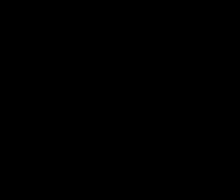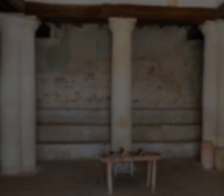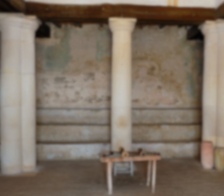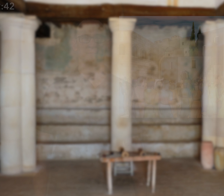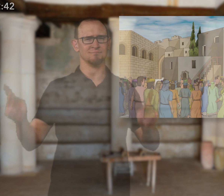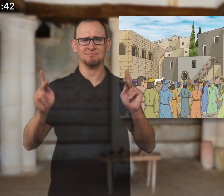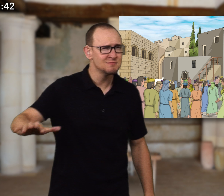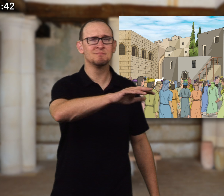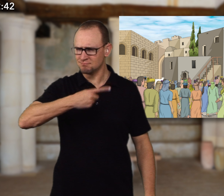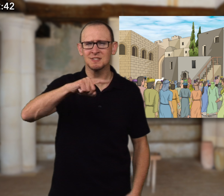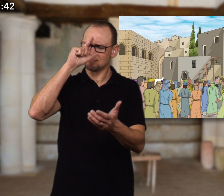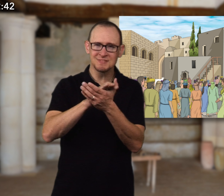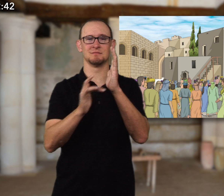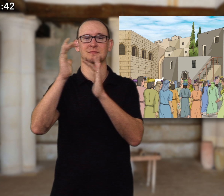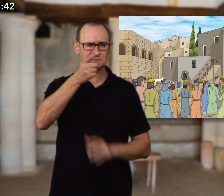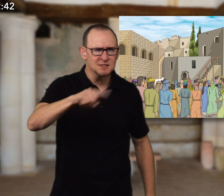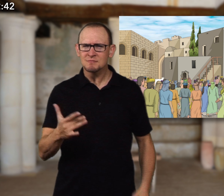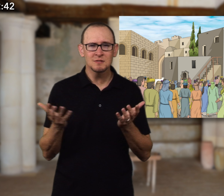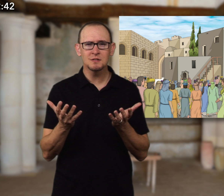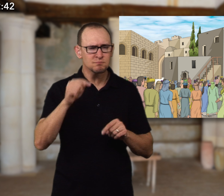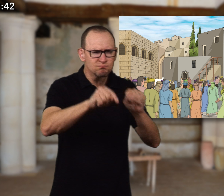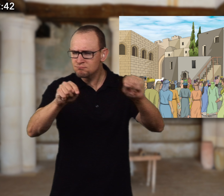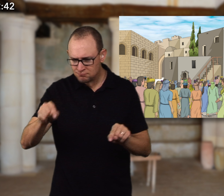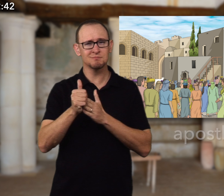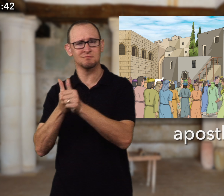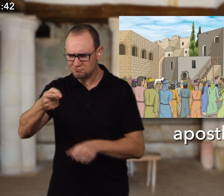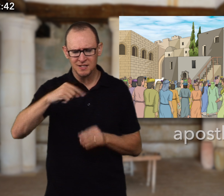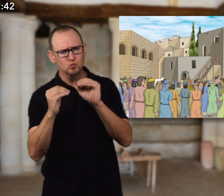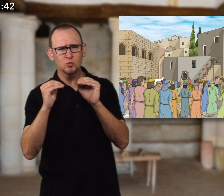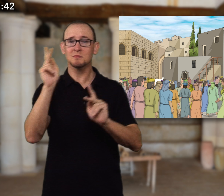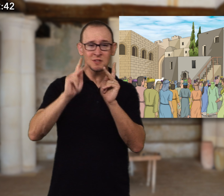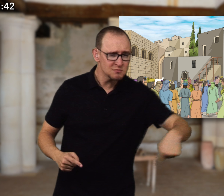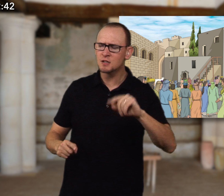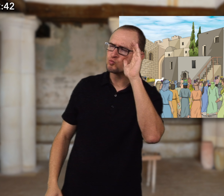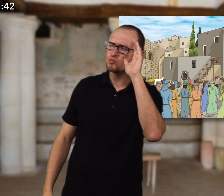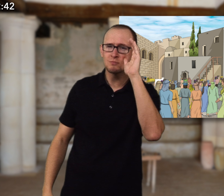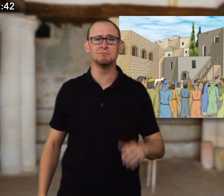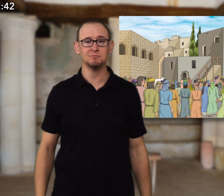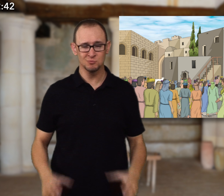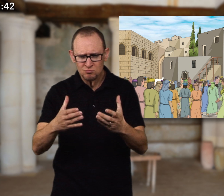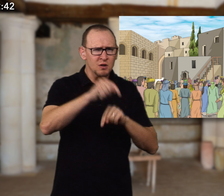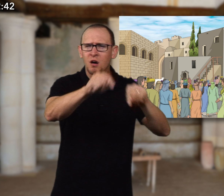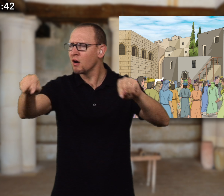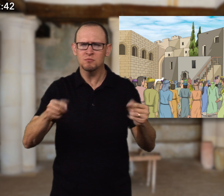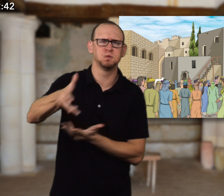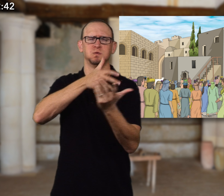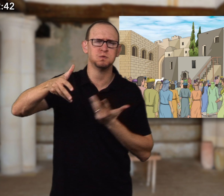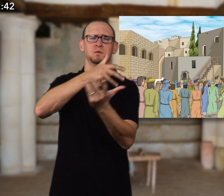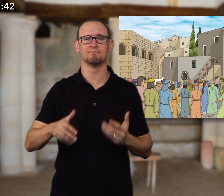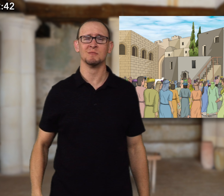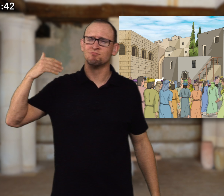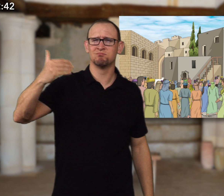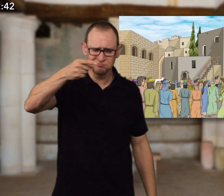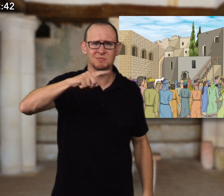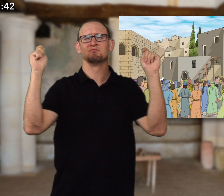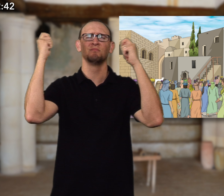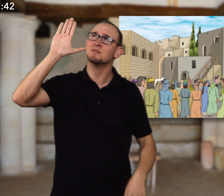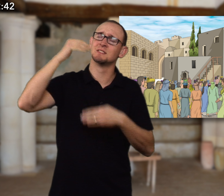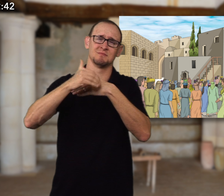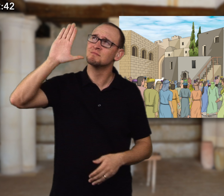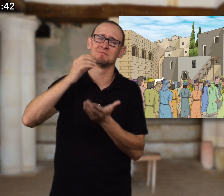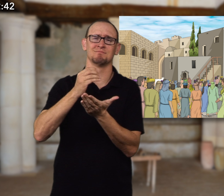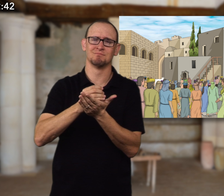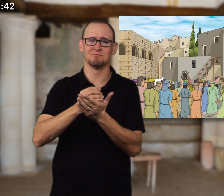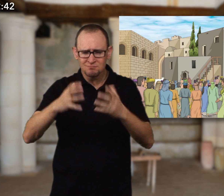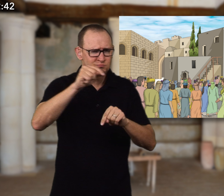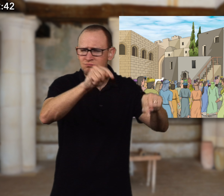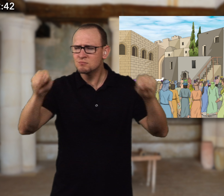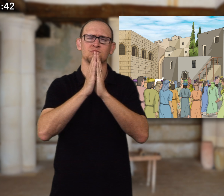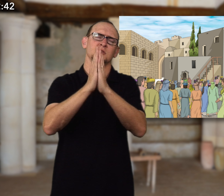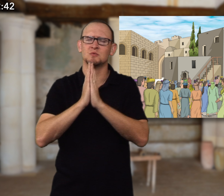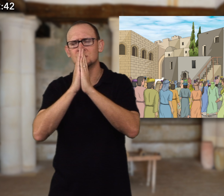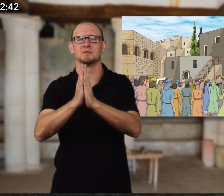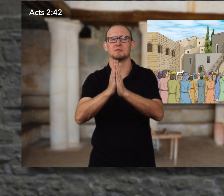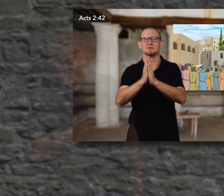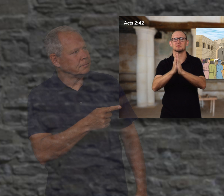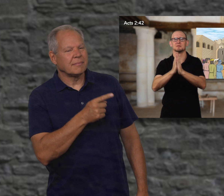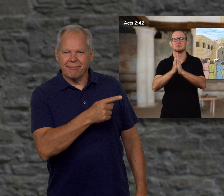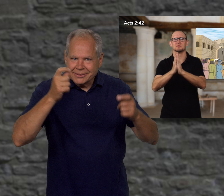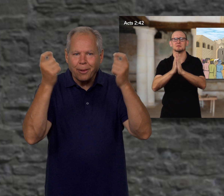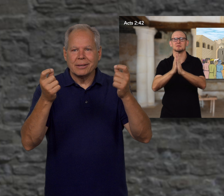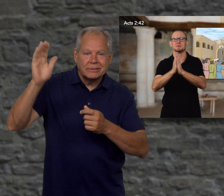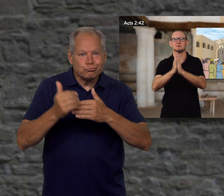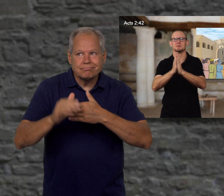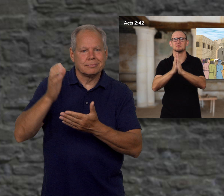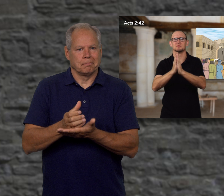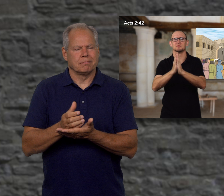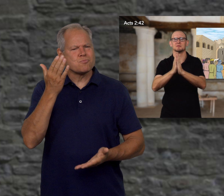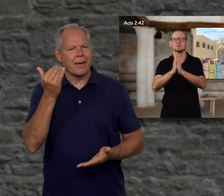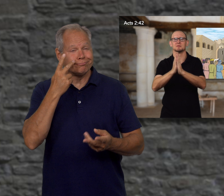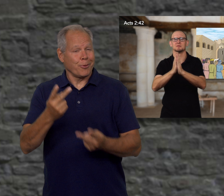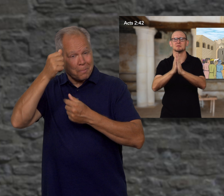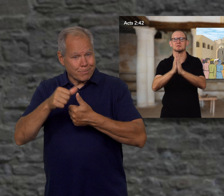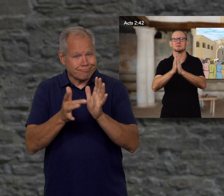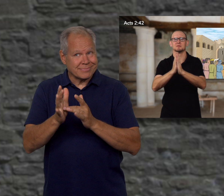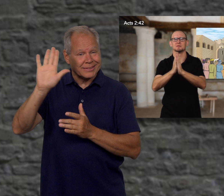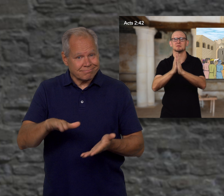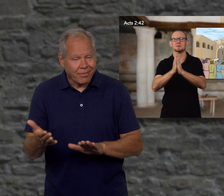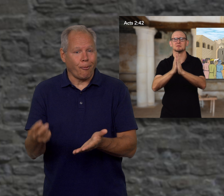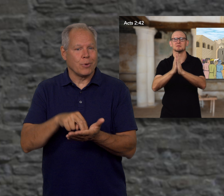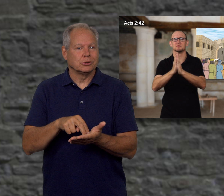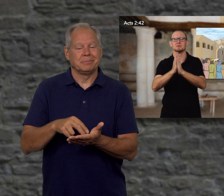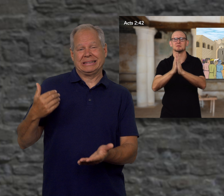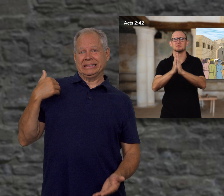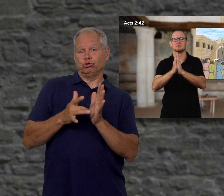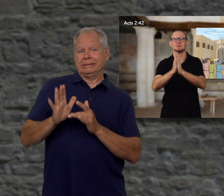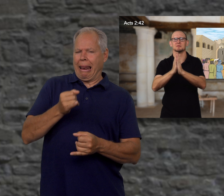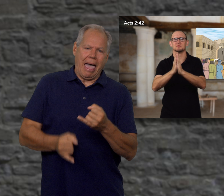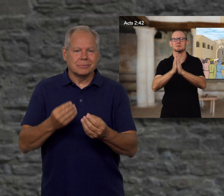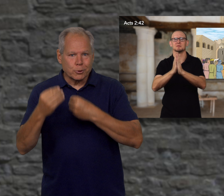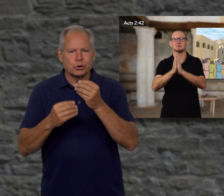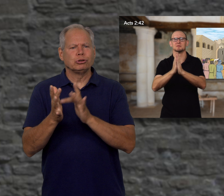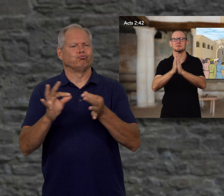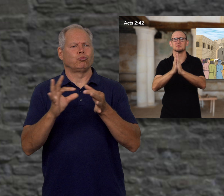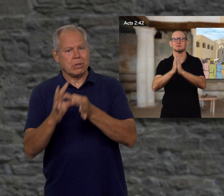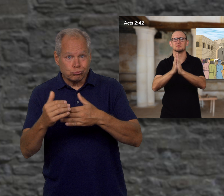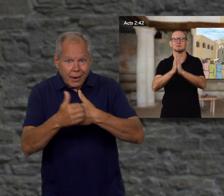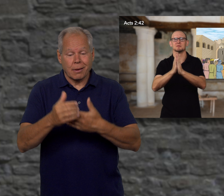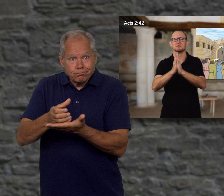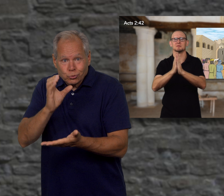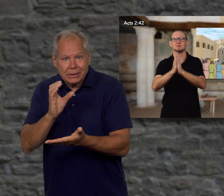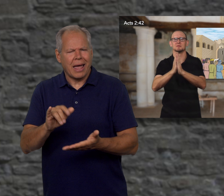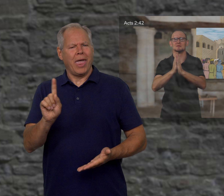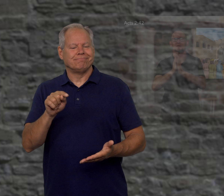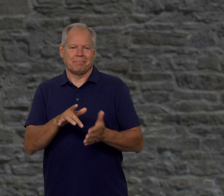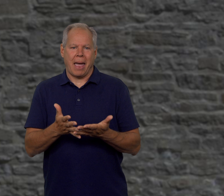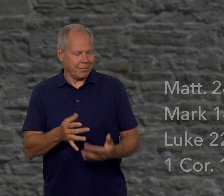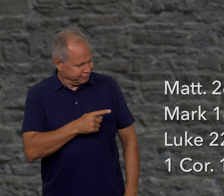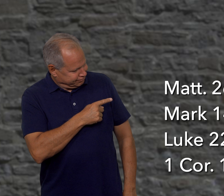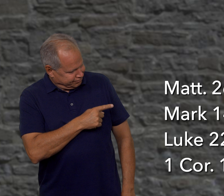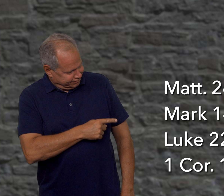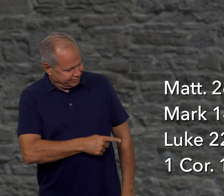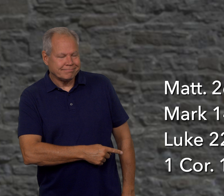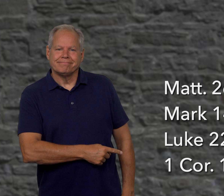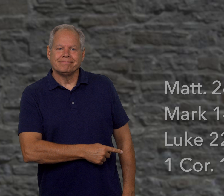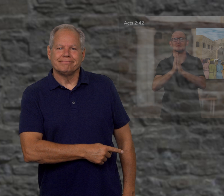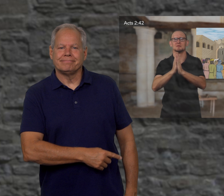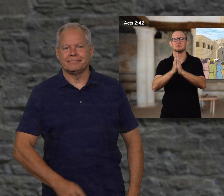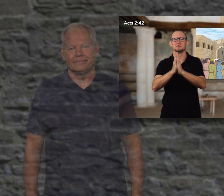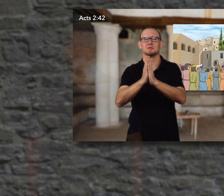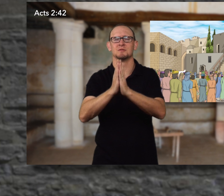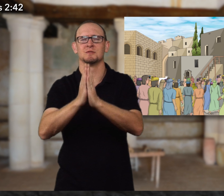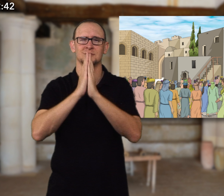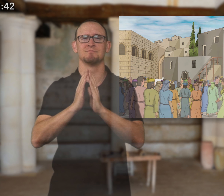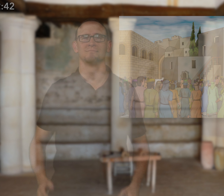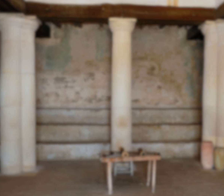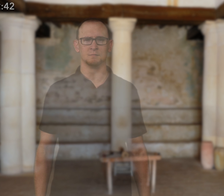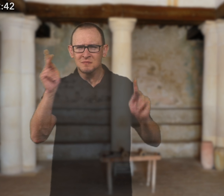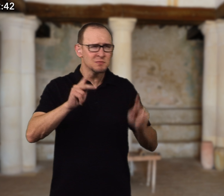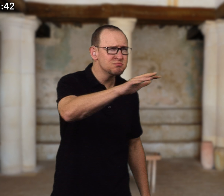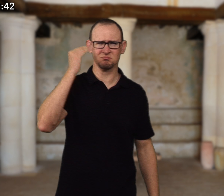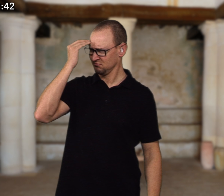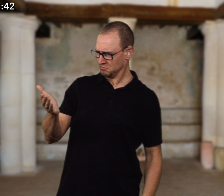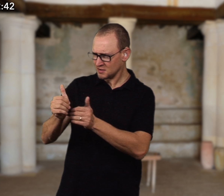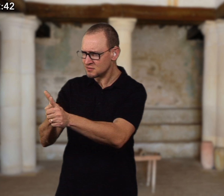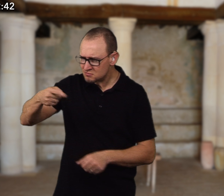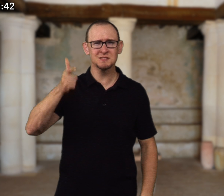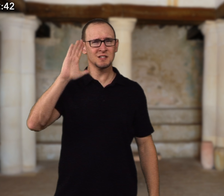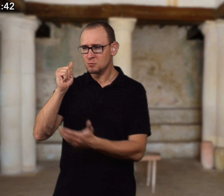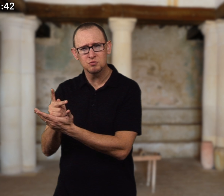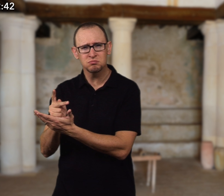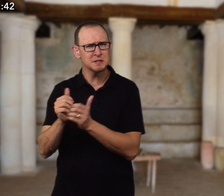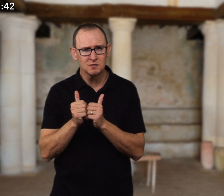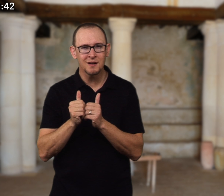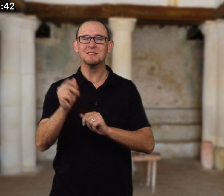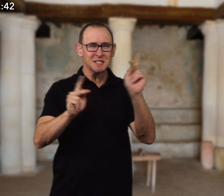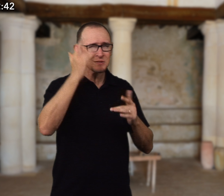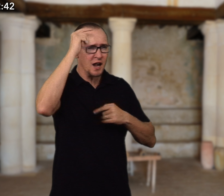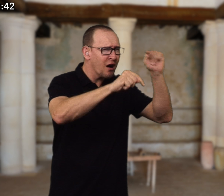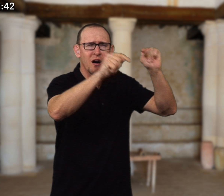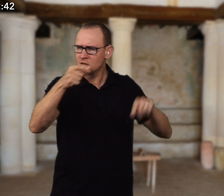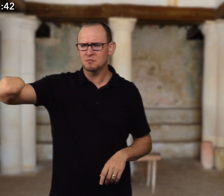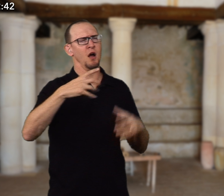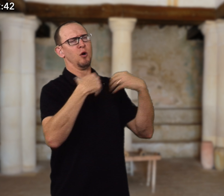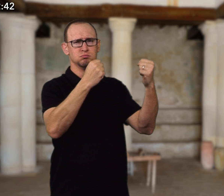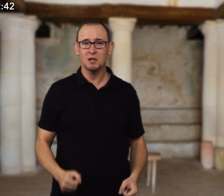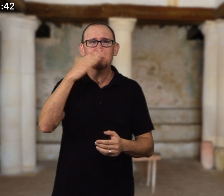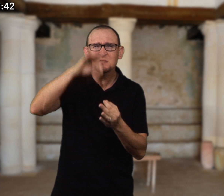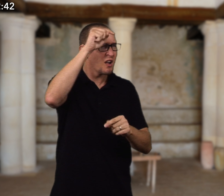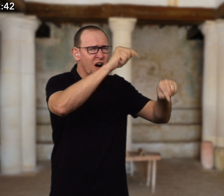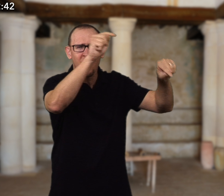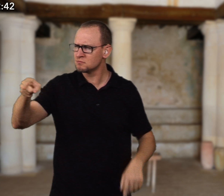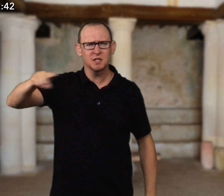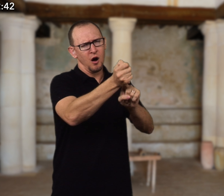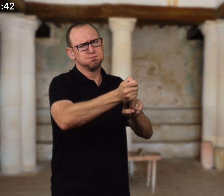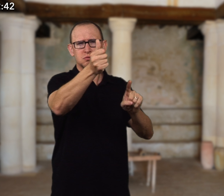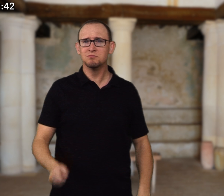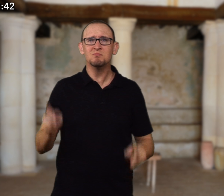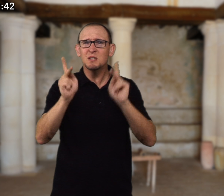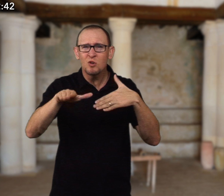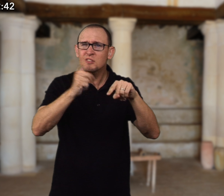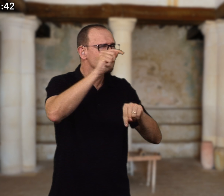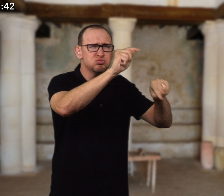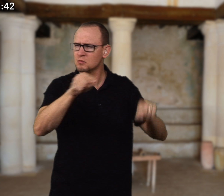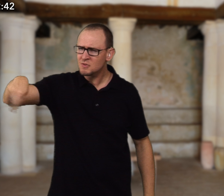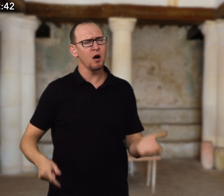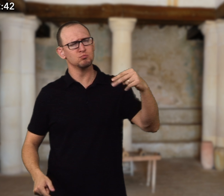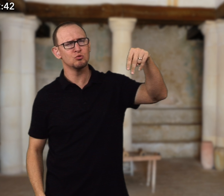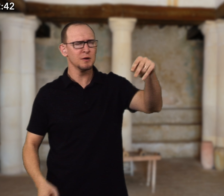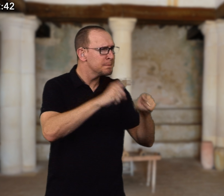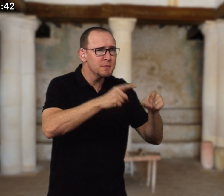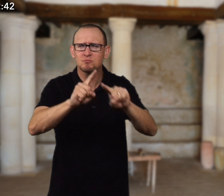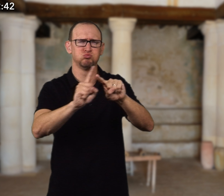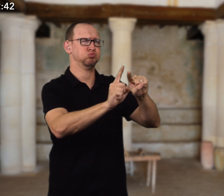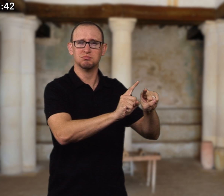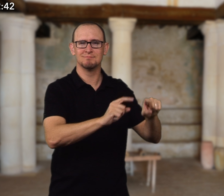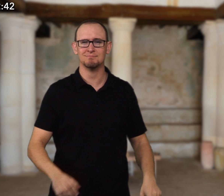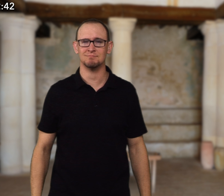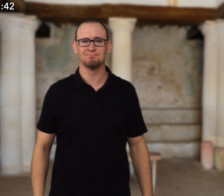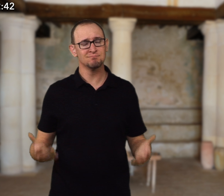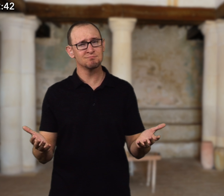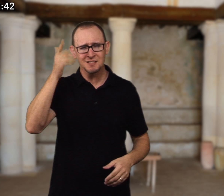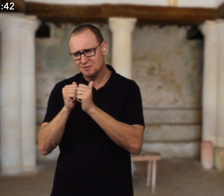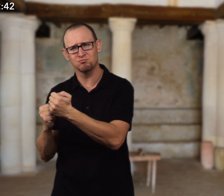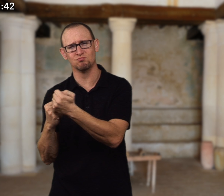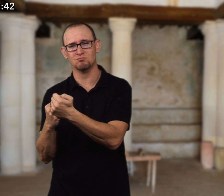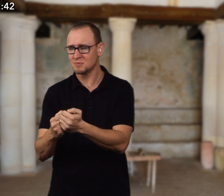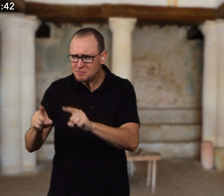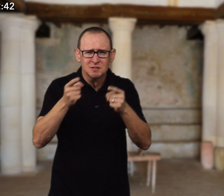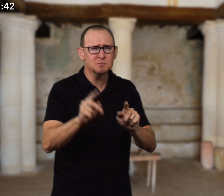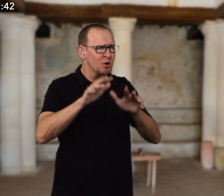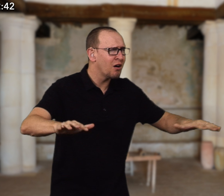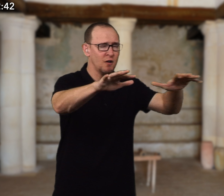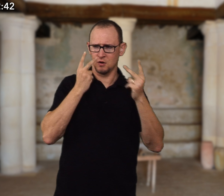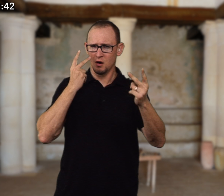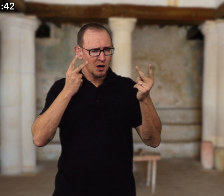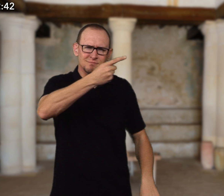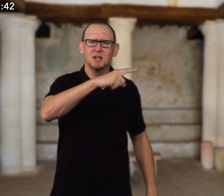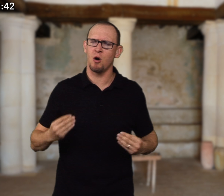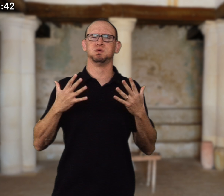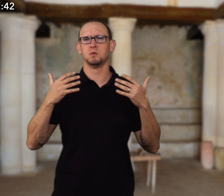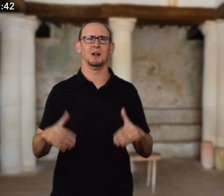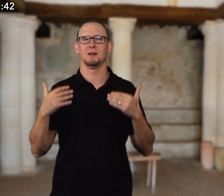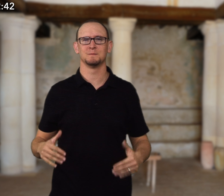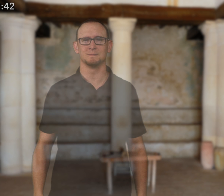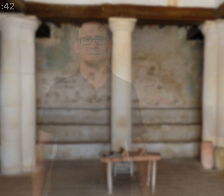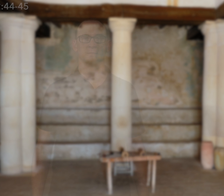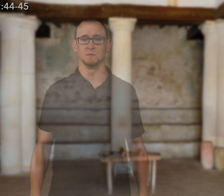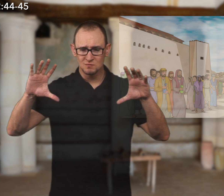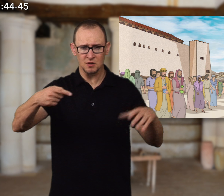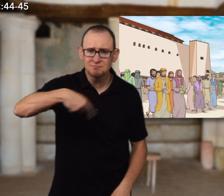They devoted themselves to the apostles’ teaching and to the fellowship, to the breaking of bread and to prayer.